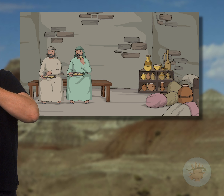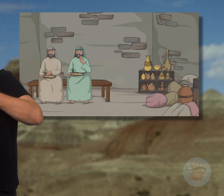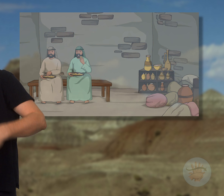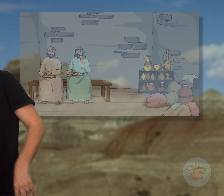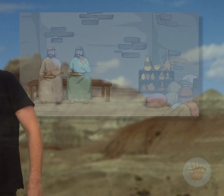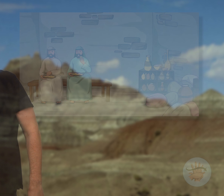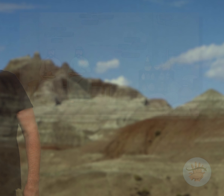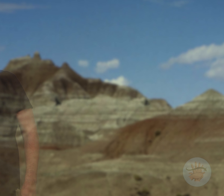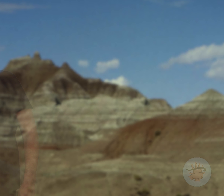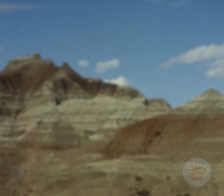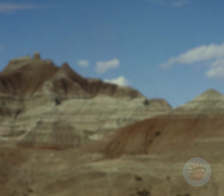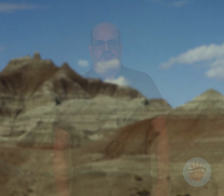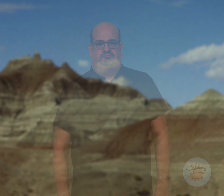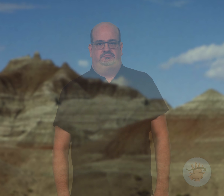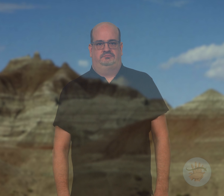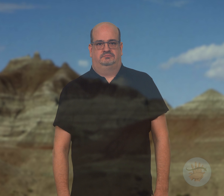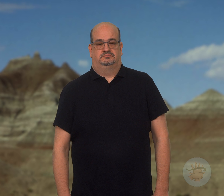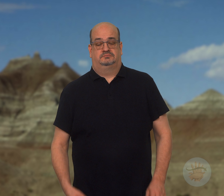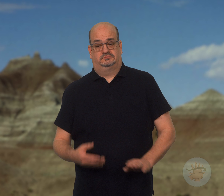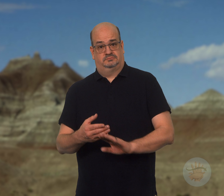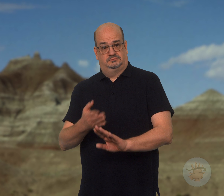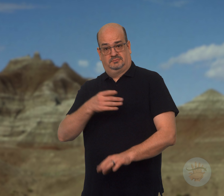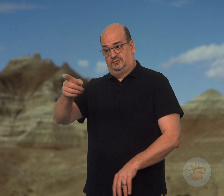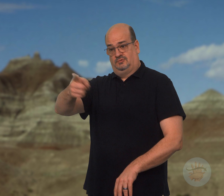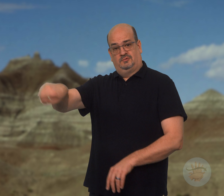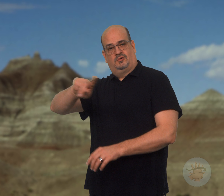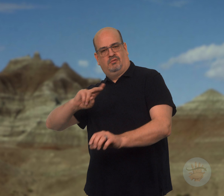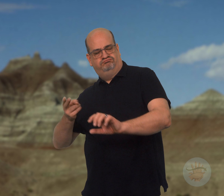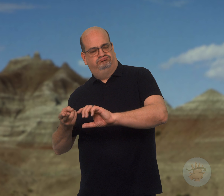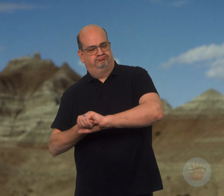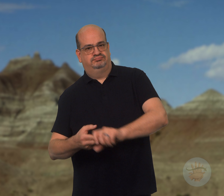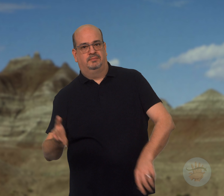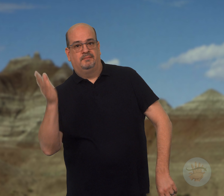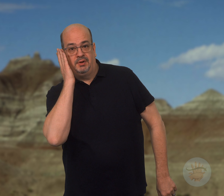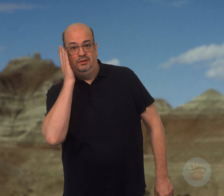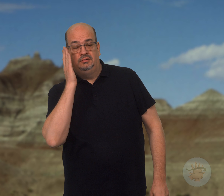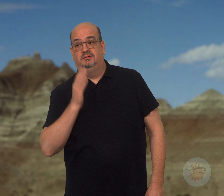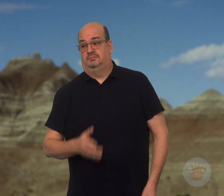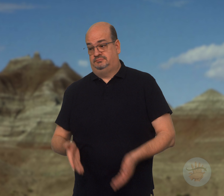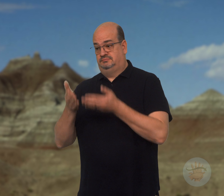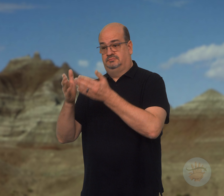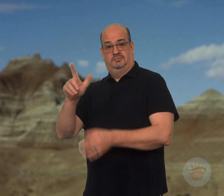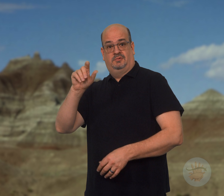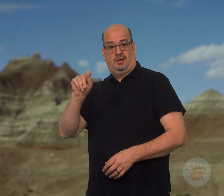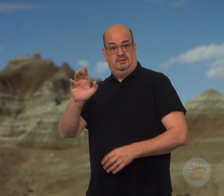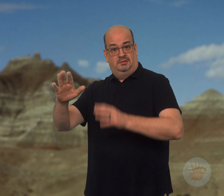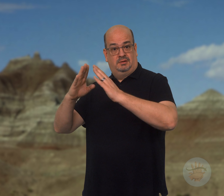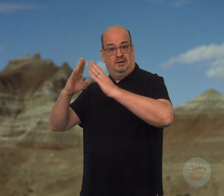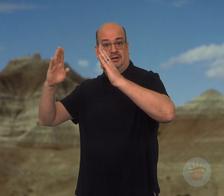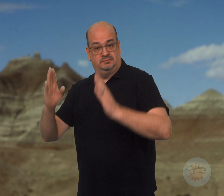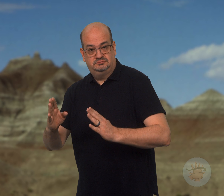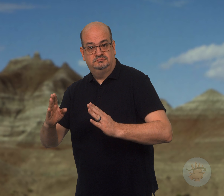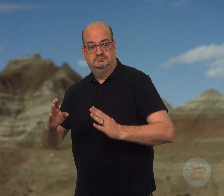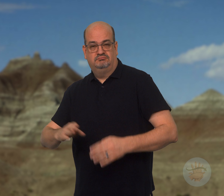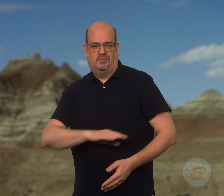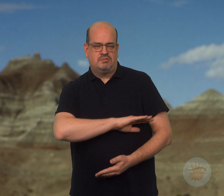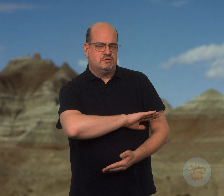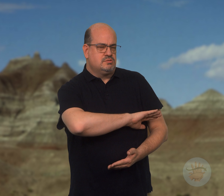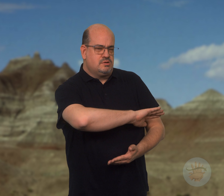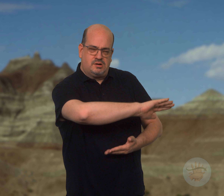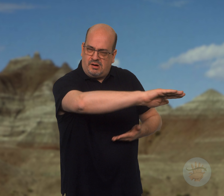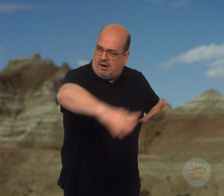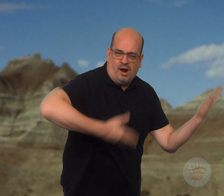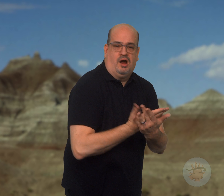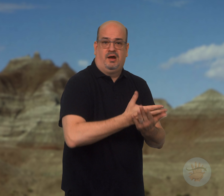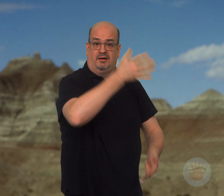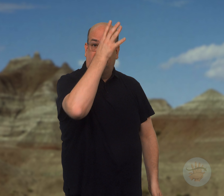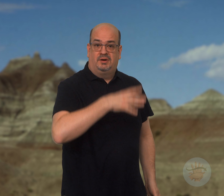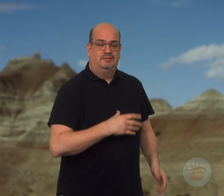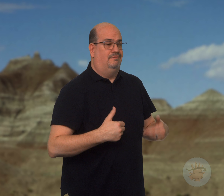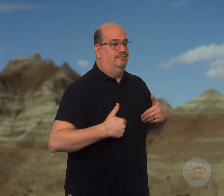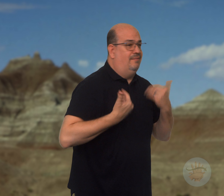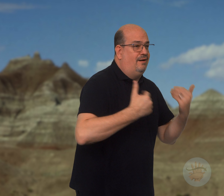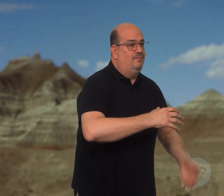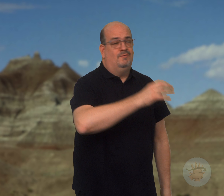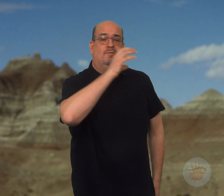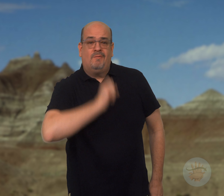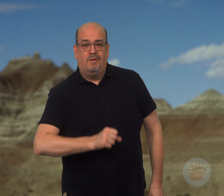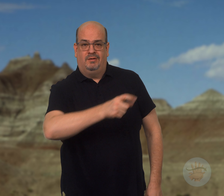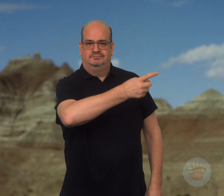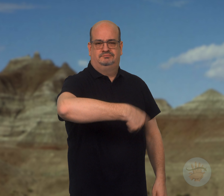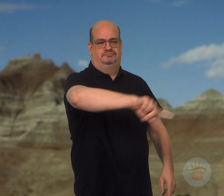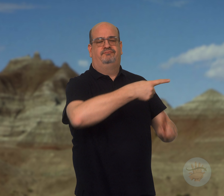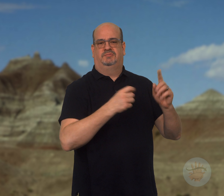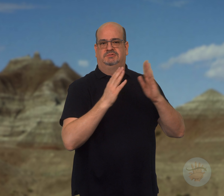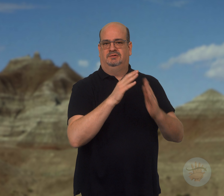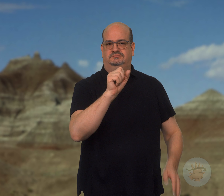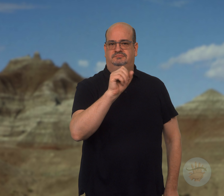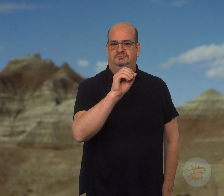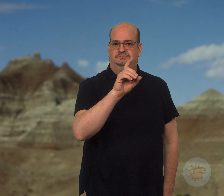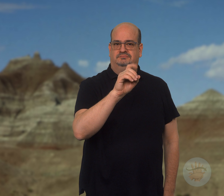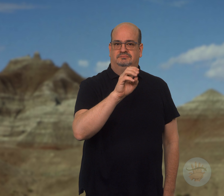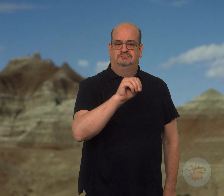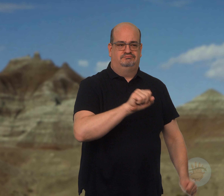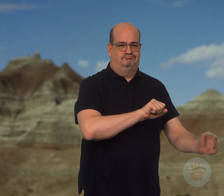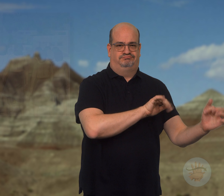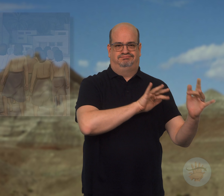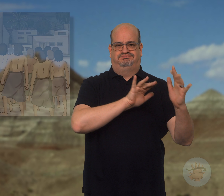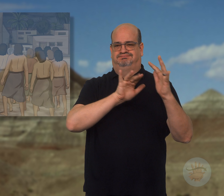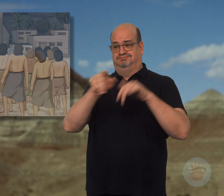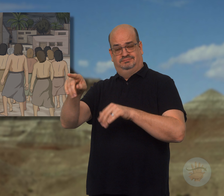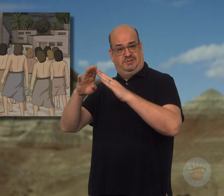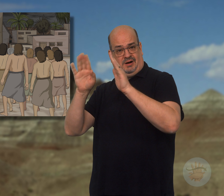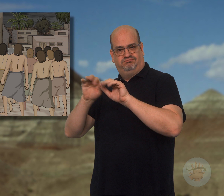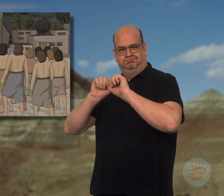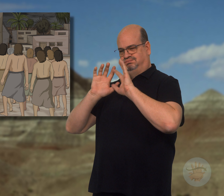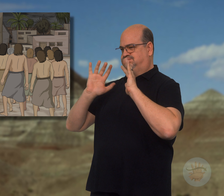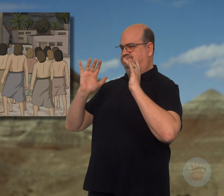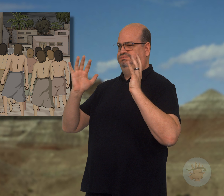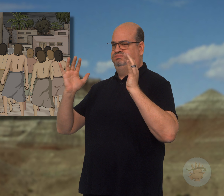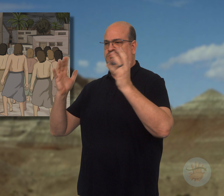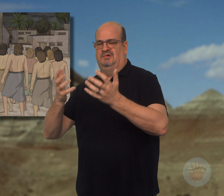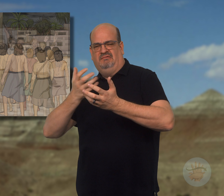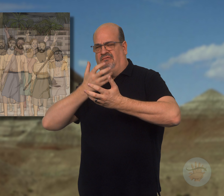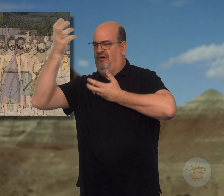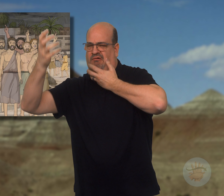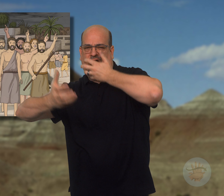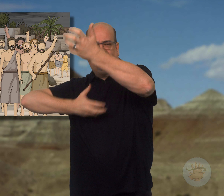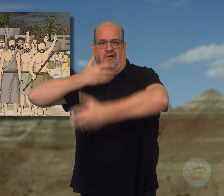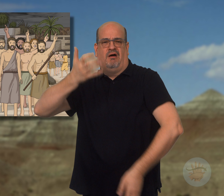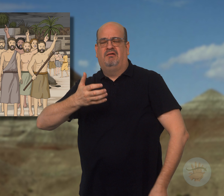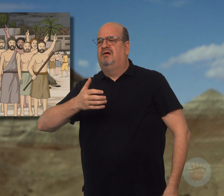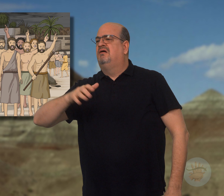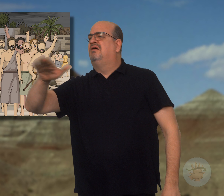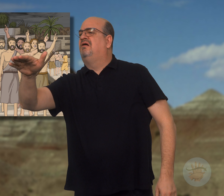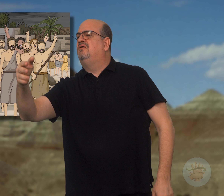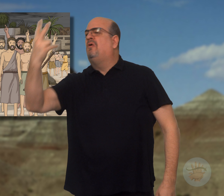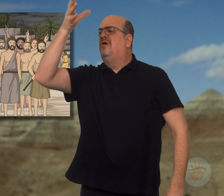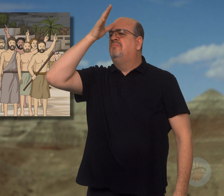Before they had gone to bed, all the men of the city of Sodom, both young and old, surrounded the house.